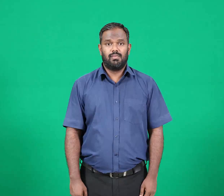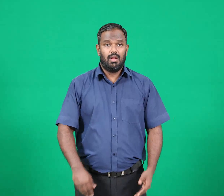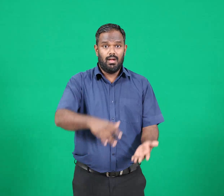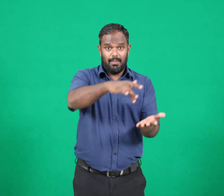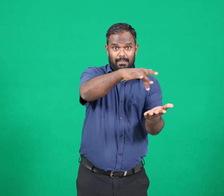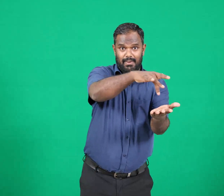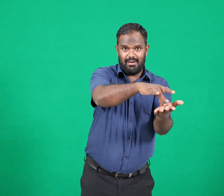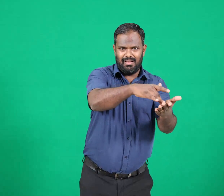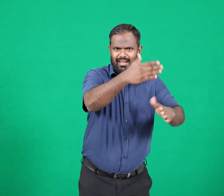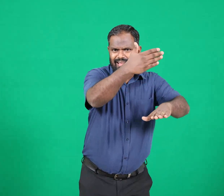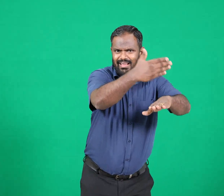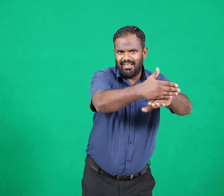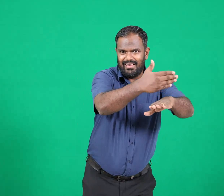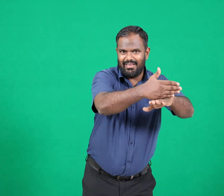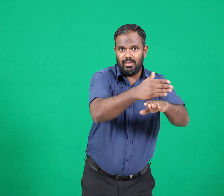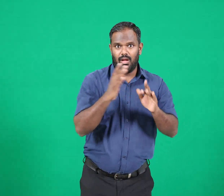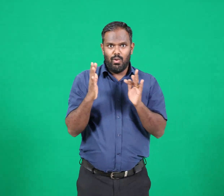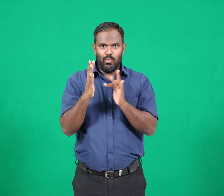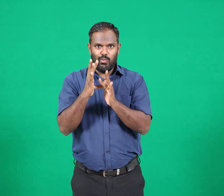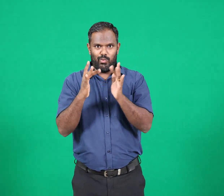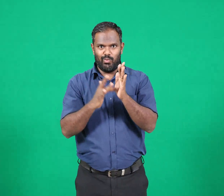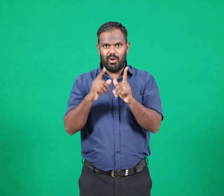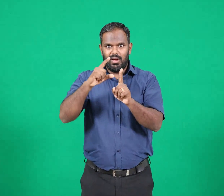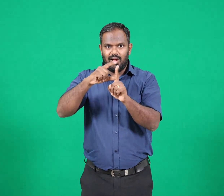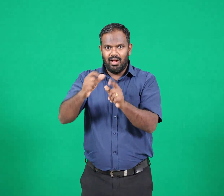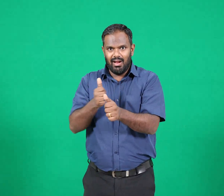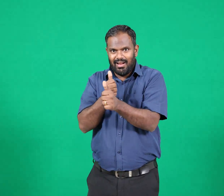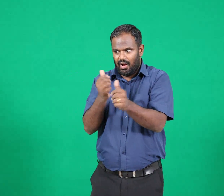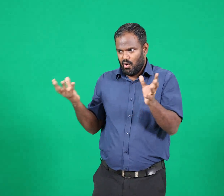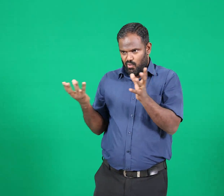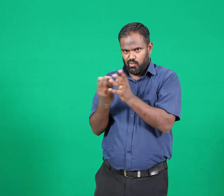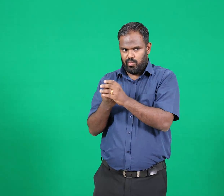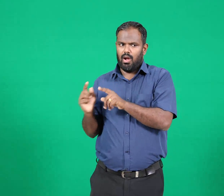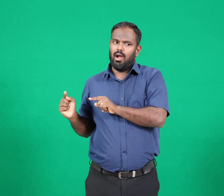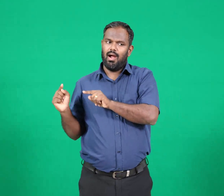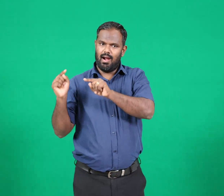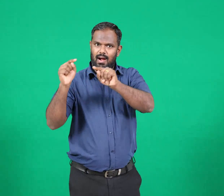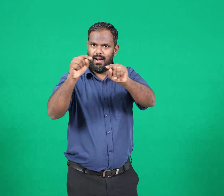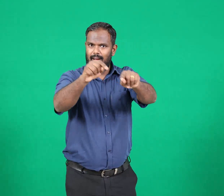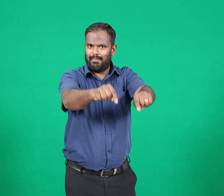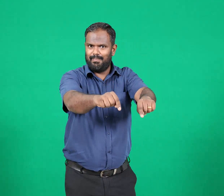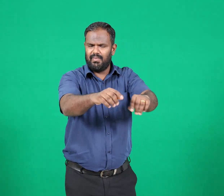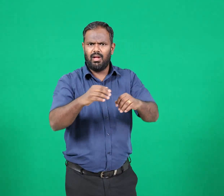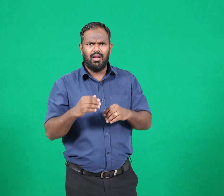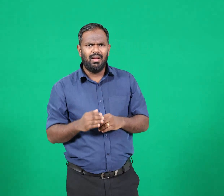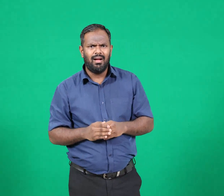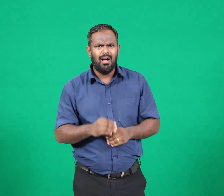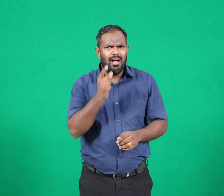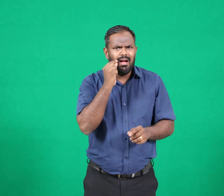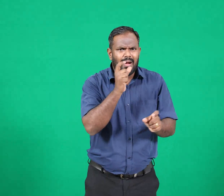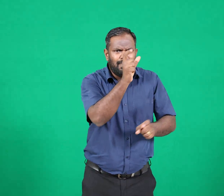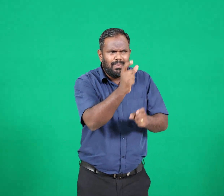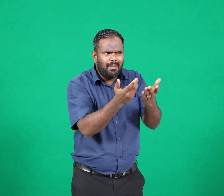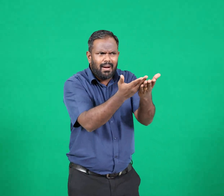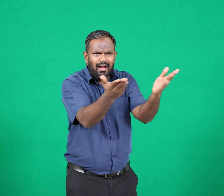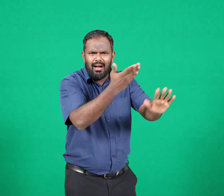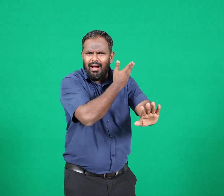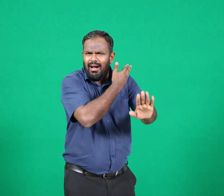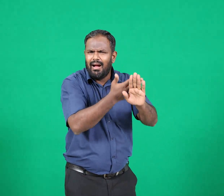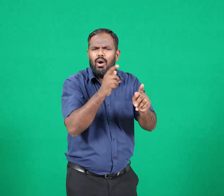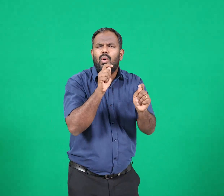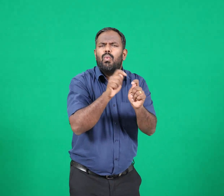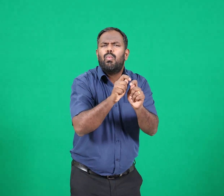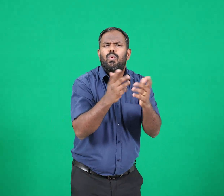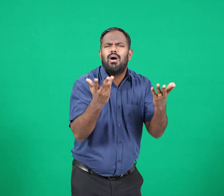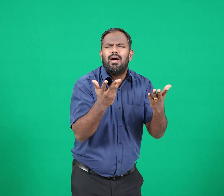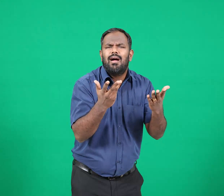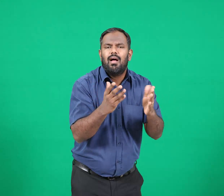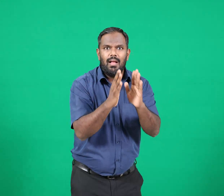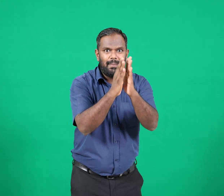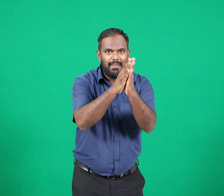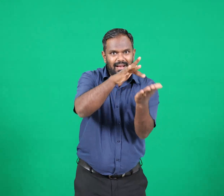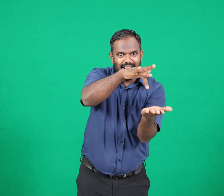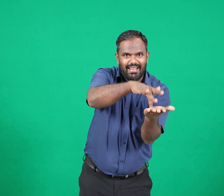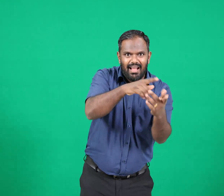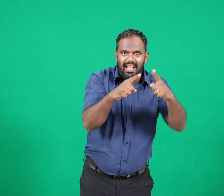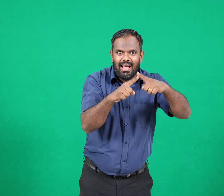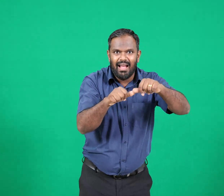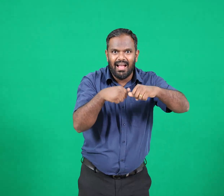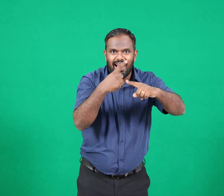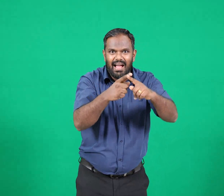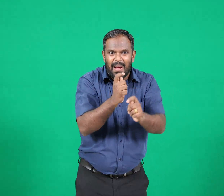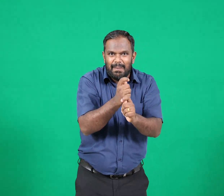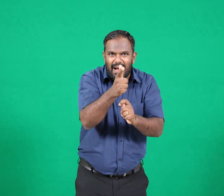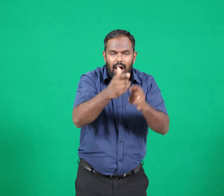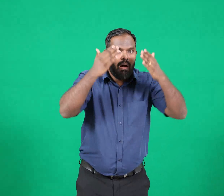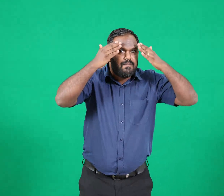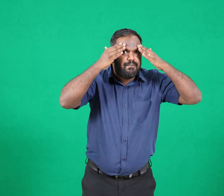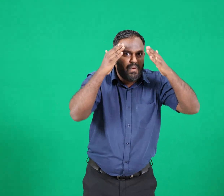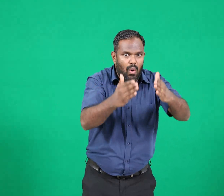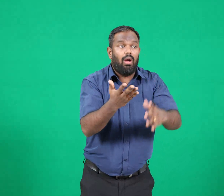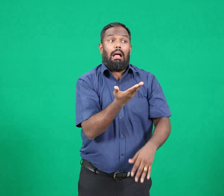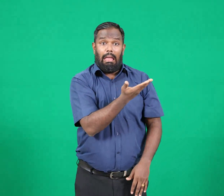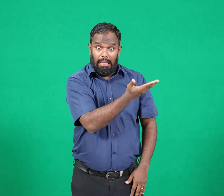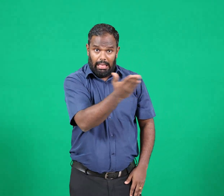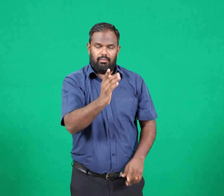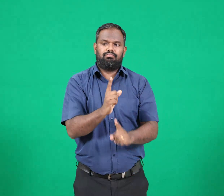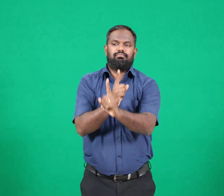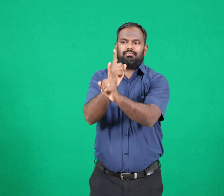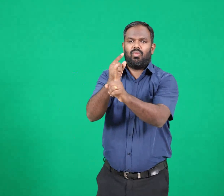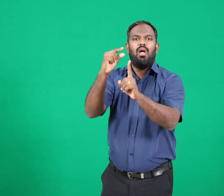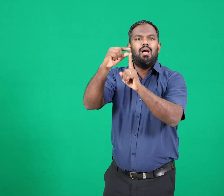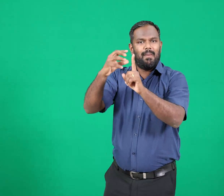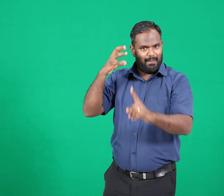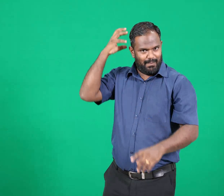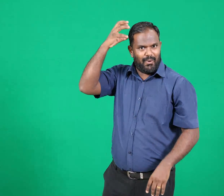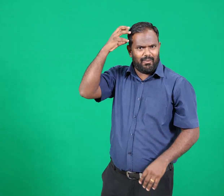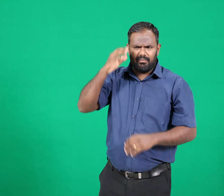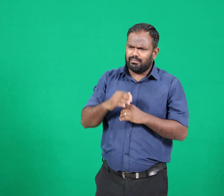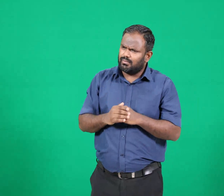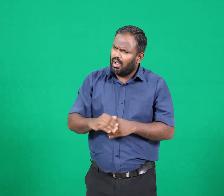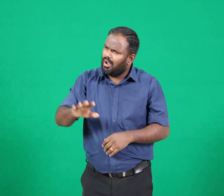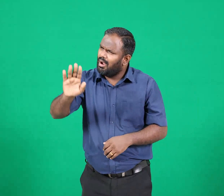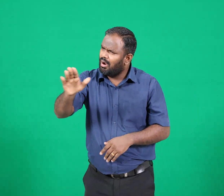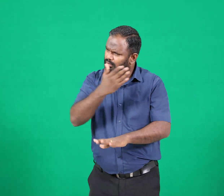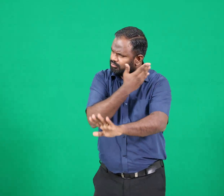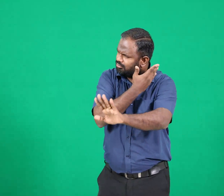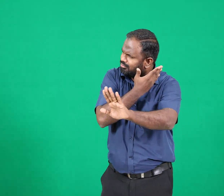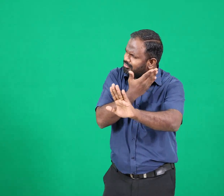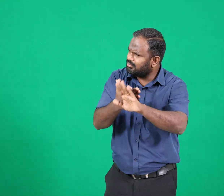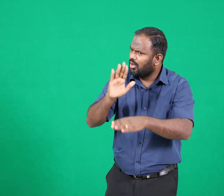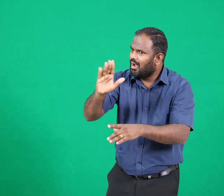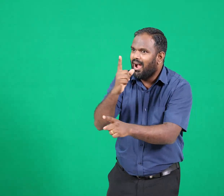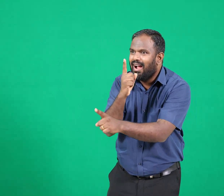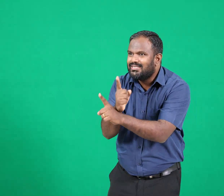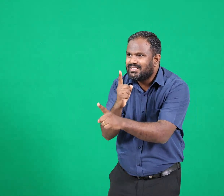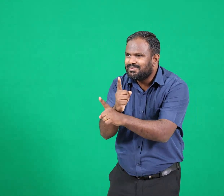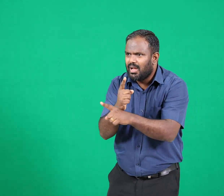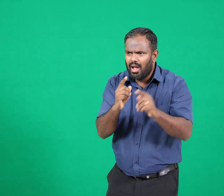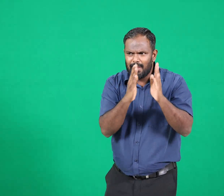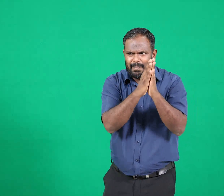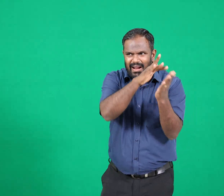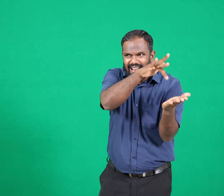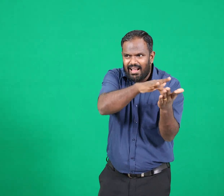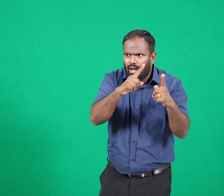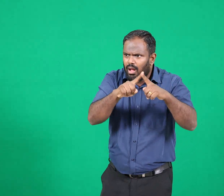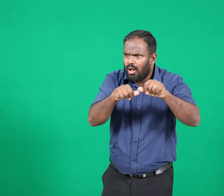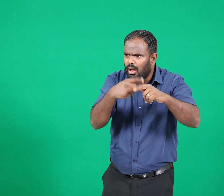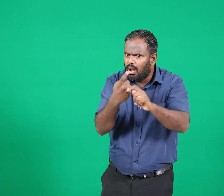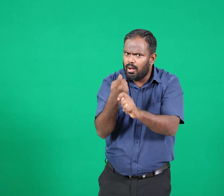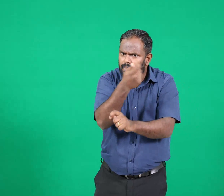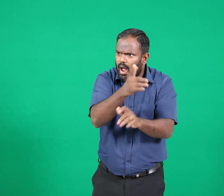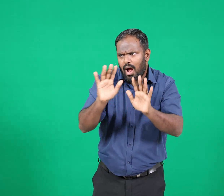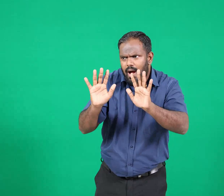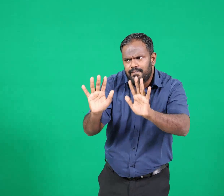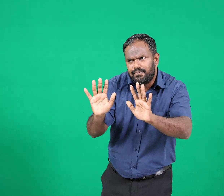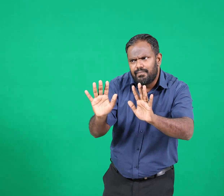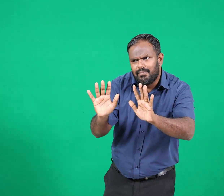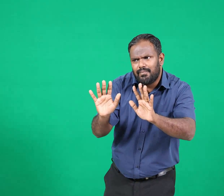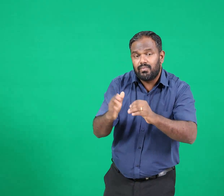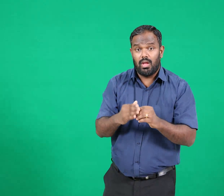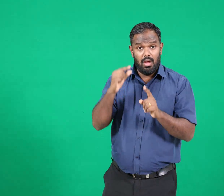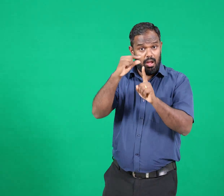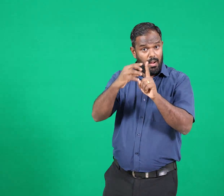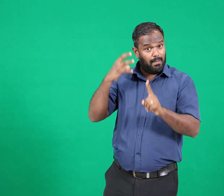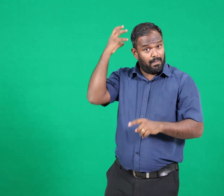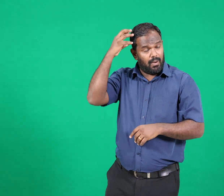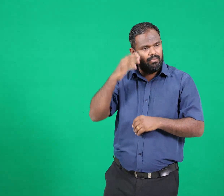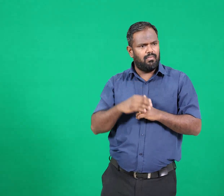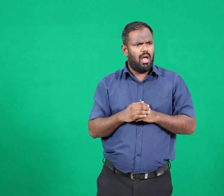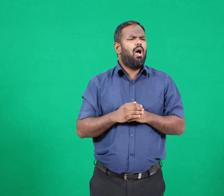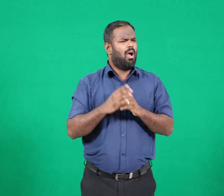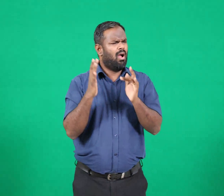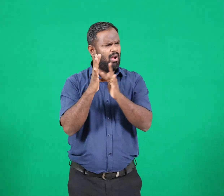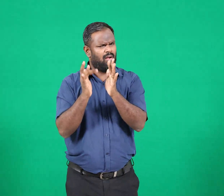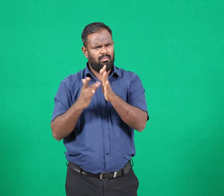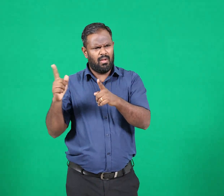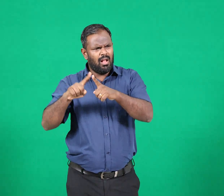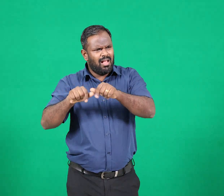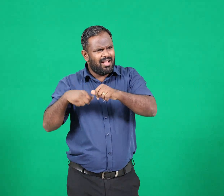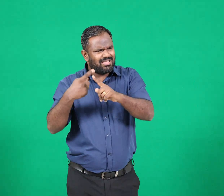After they had arrived in Capernaum, the collectors of the two-drachma tax came to Peter and asked, "Does your Teacher pay the two drachmas?"